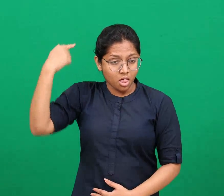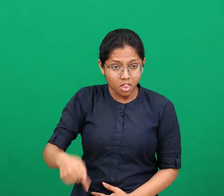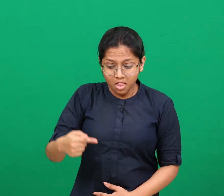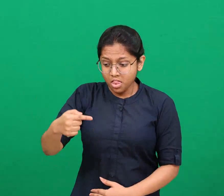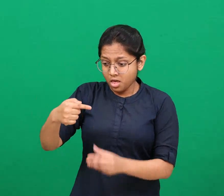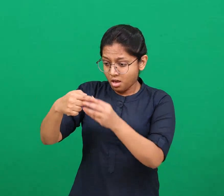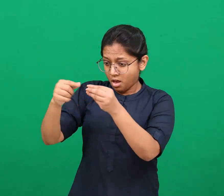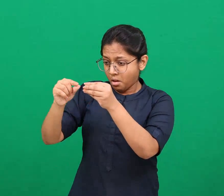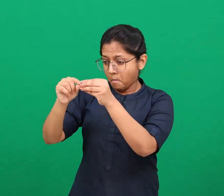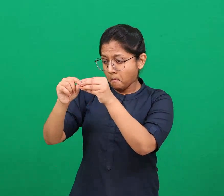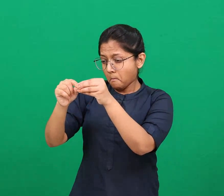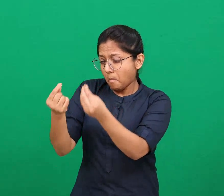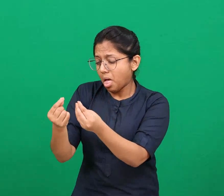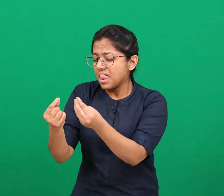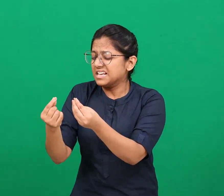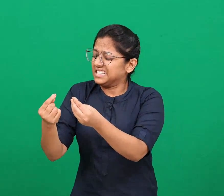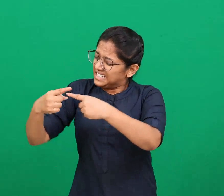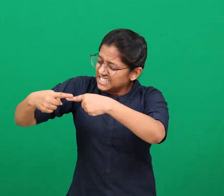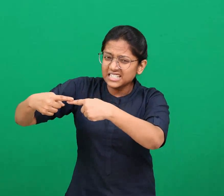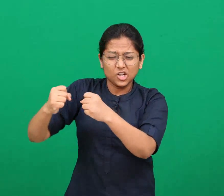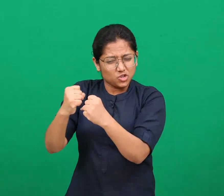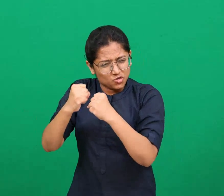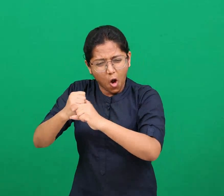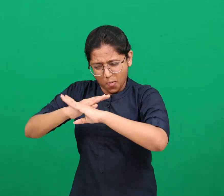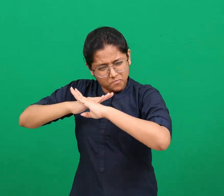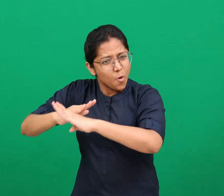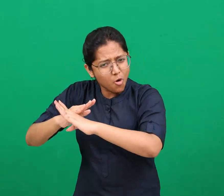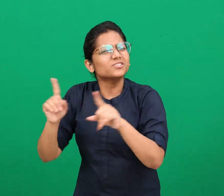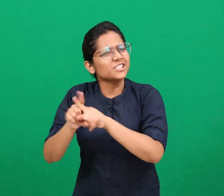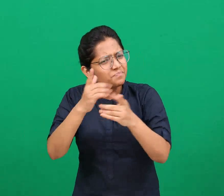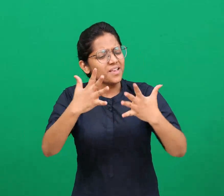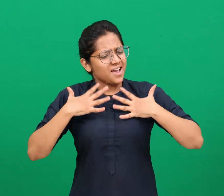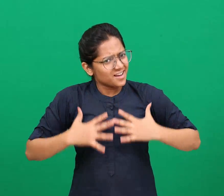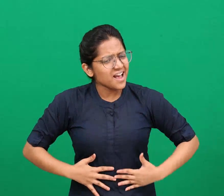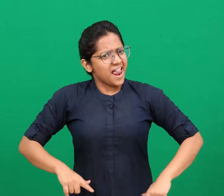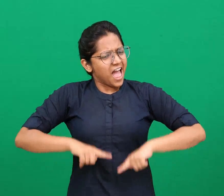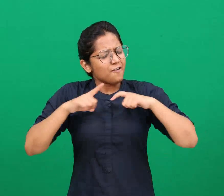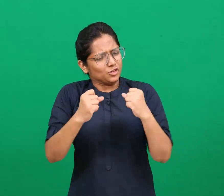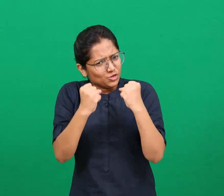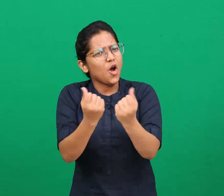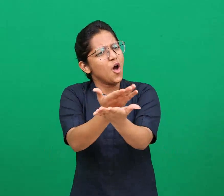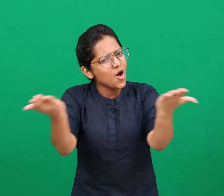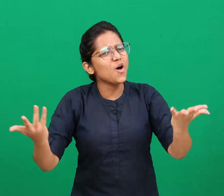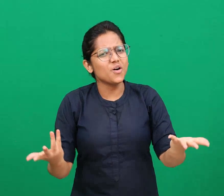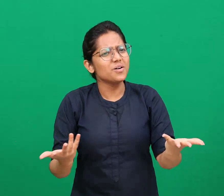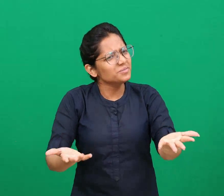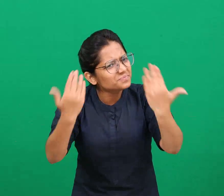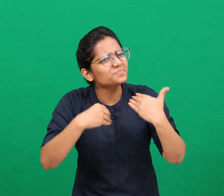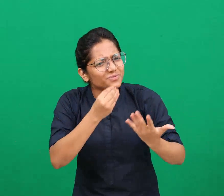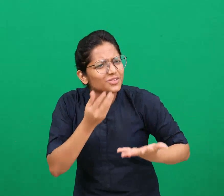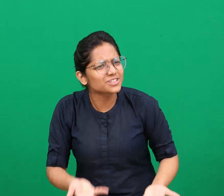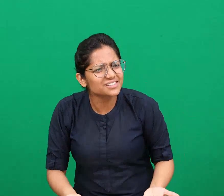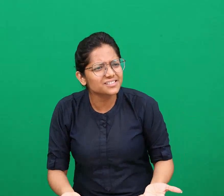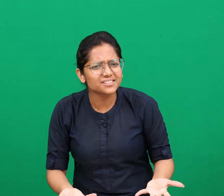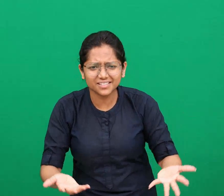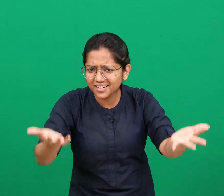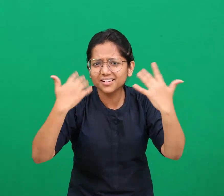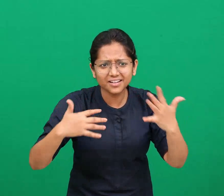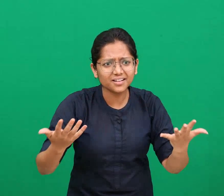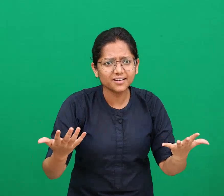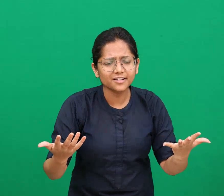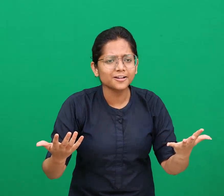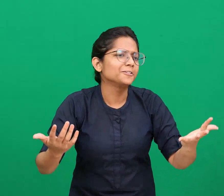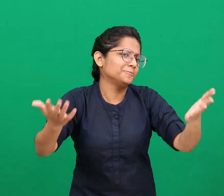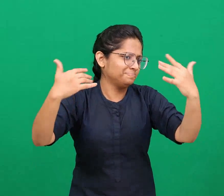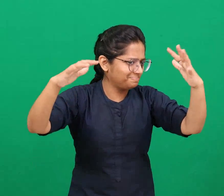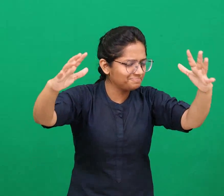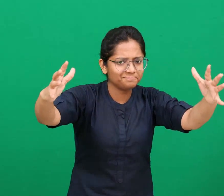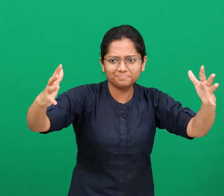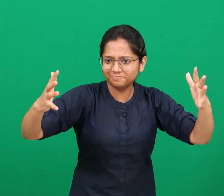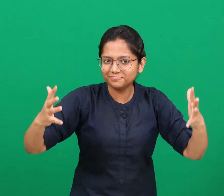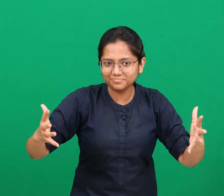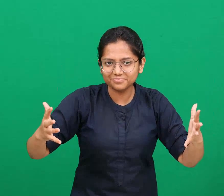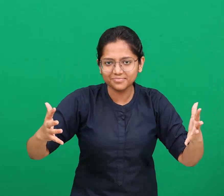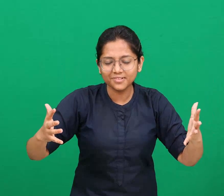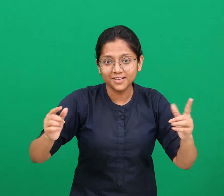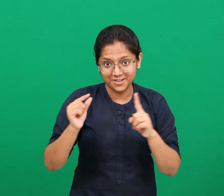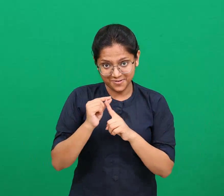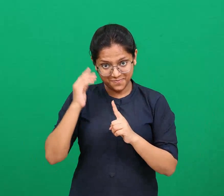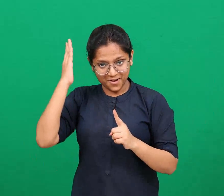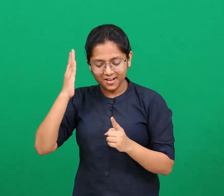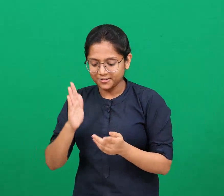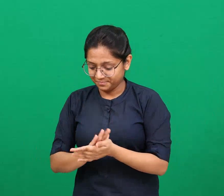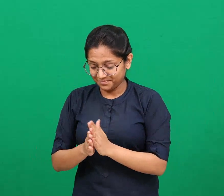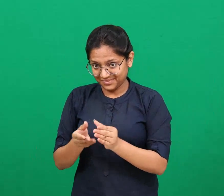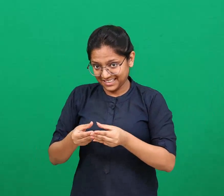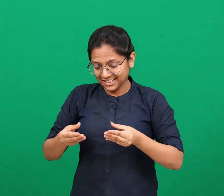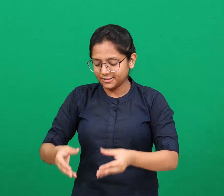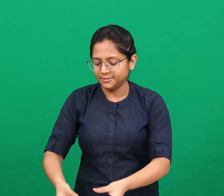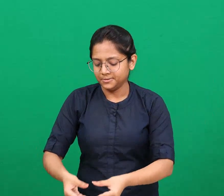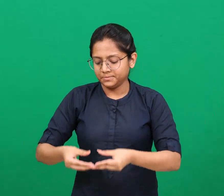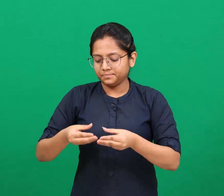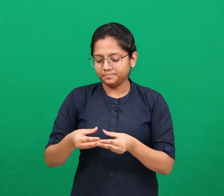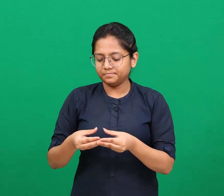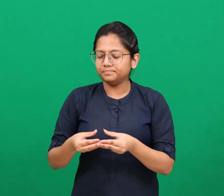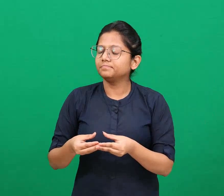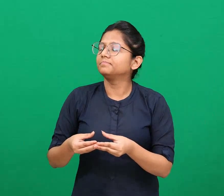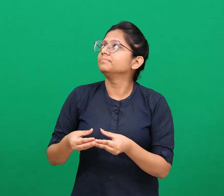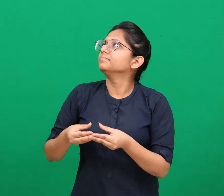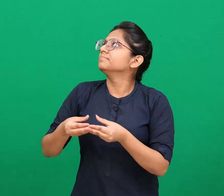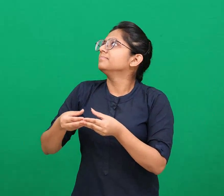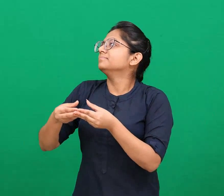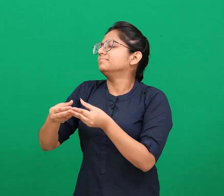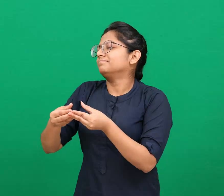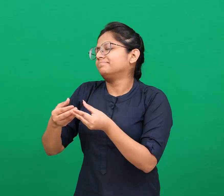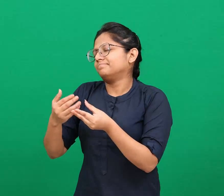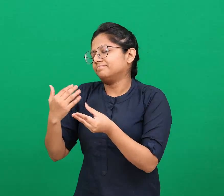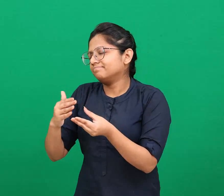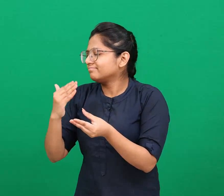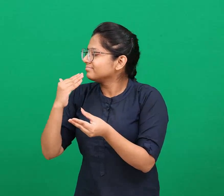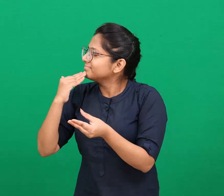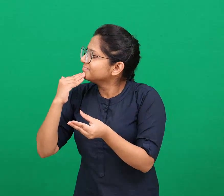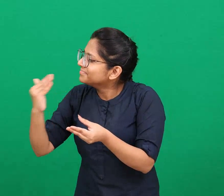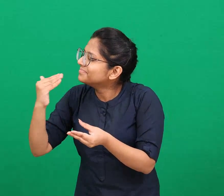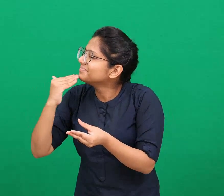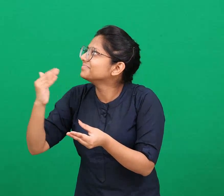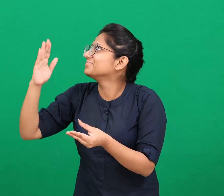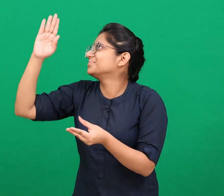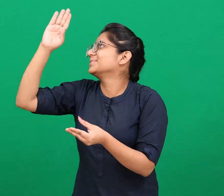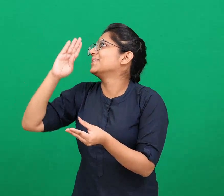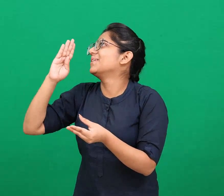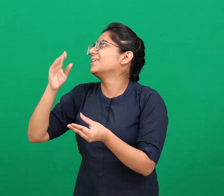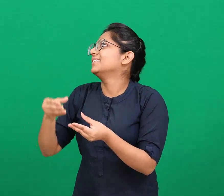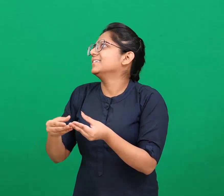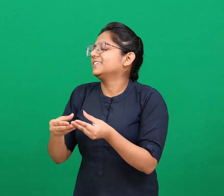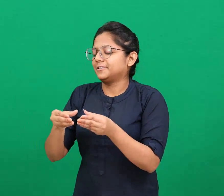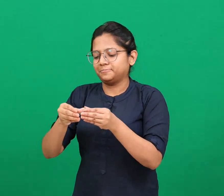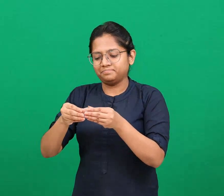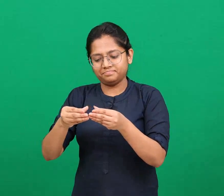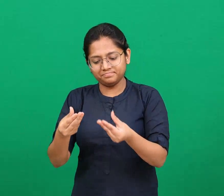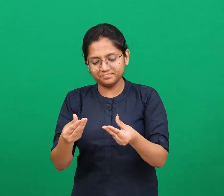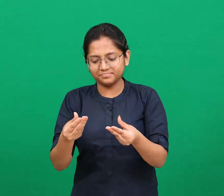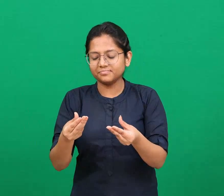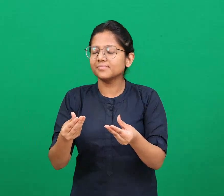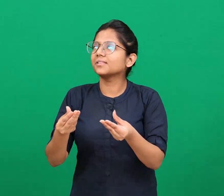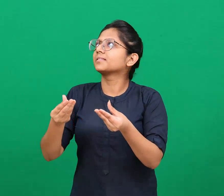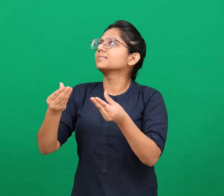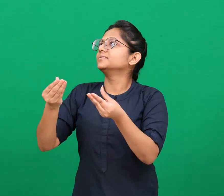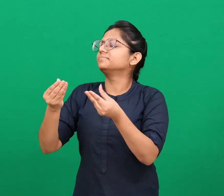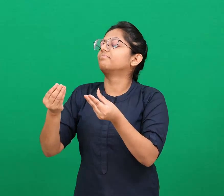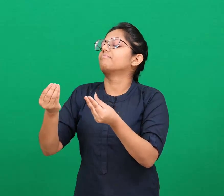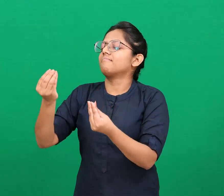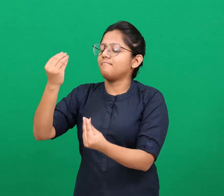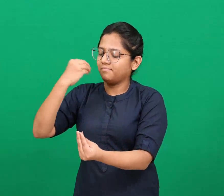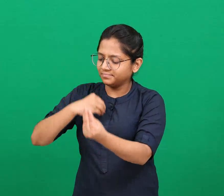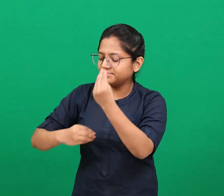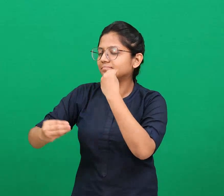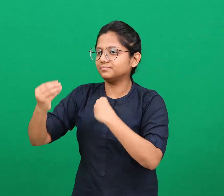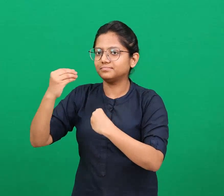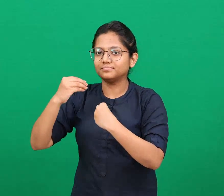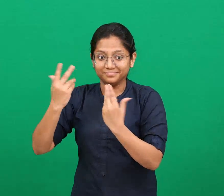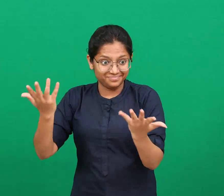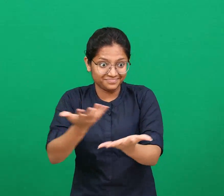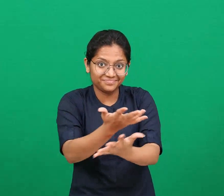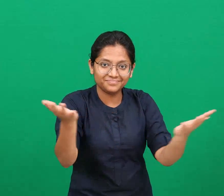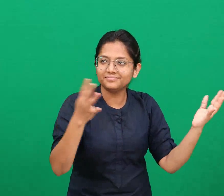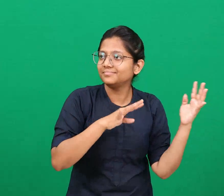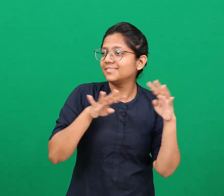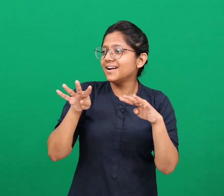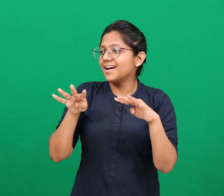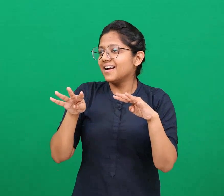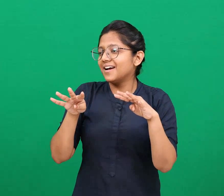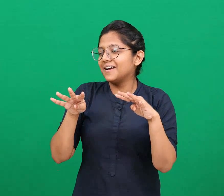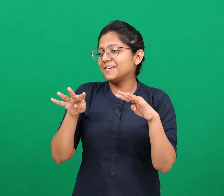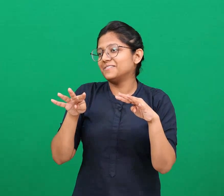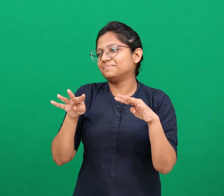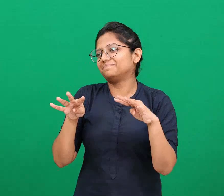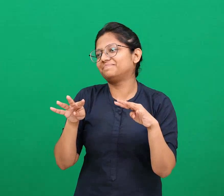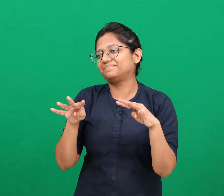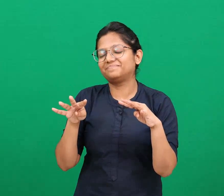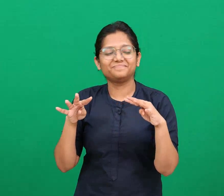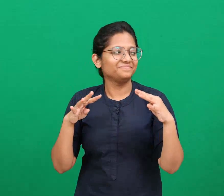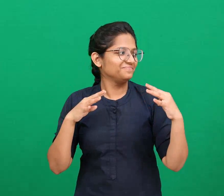After he had said this, Paul took bread and gave thanks to God in front of them all.